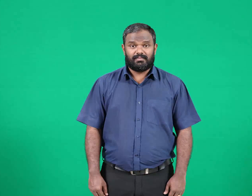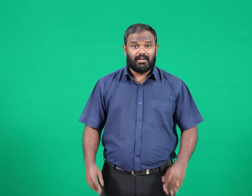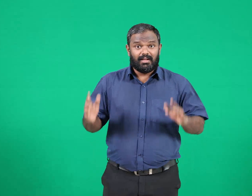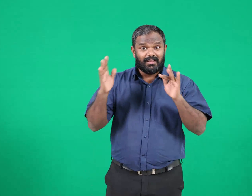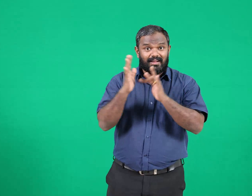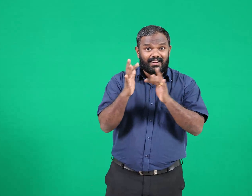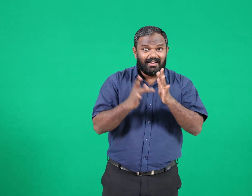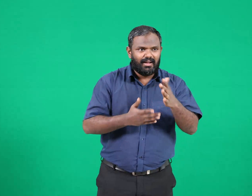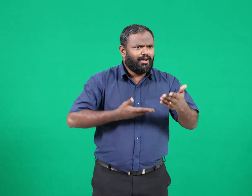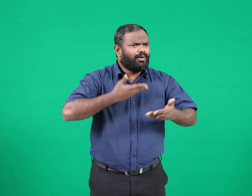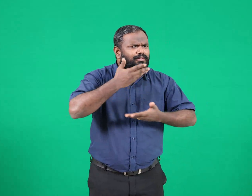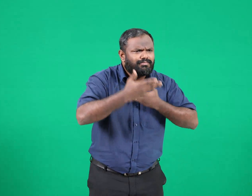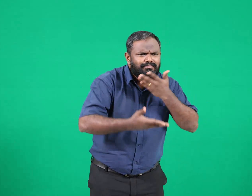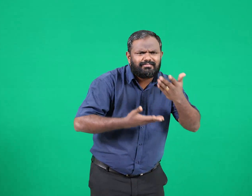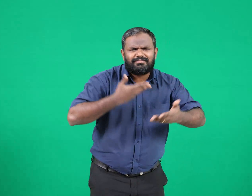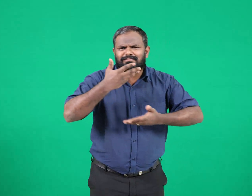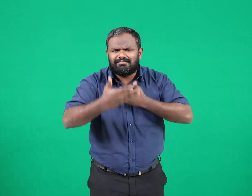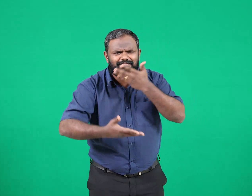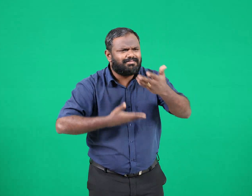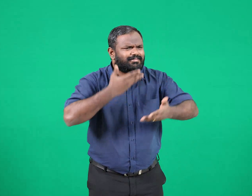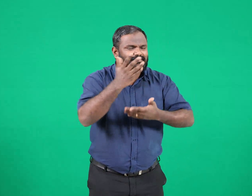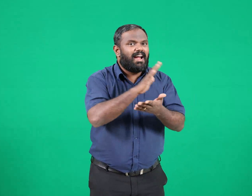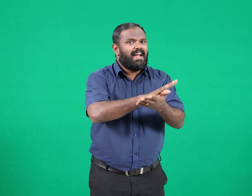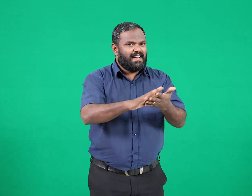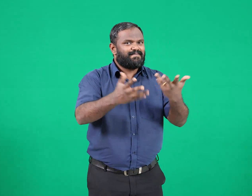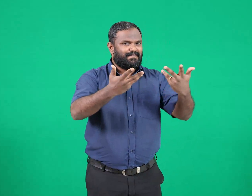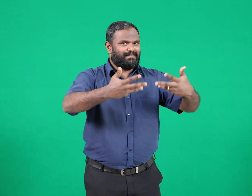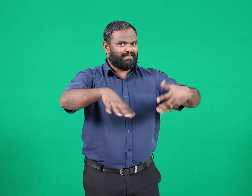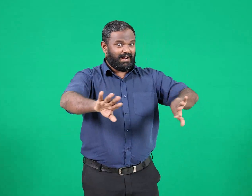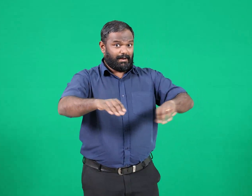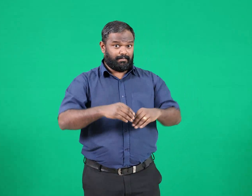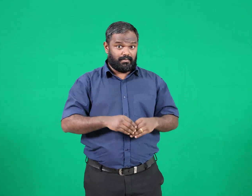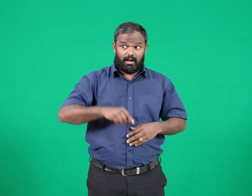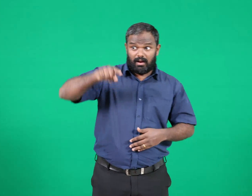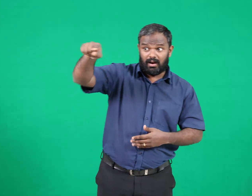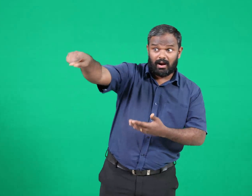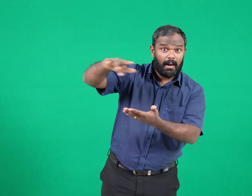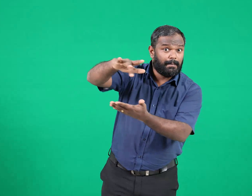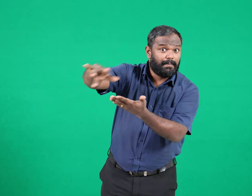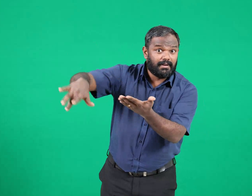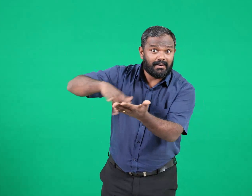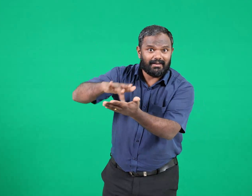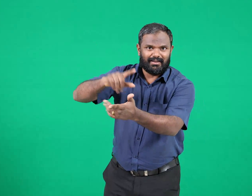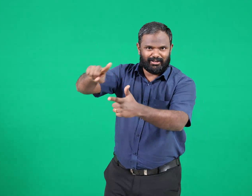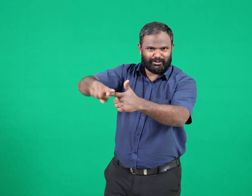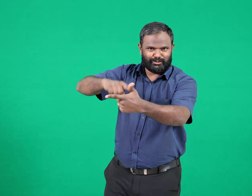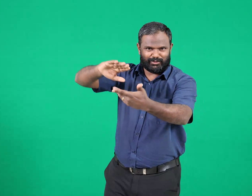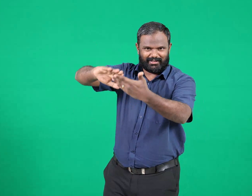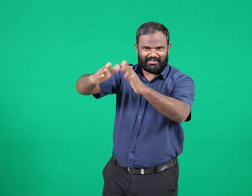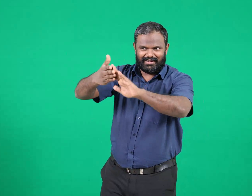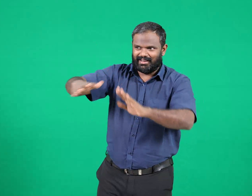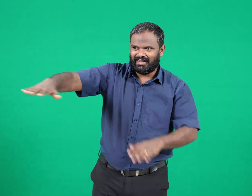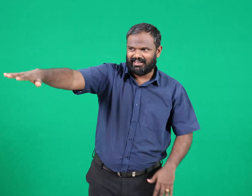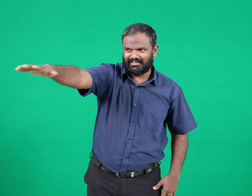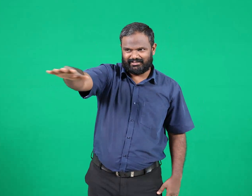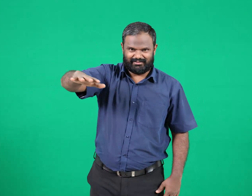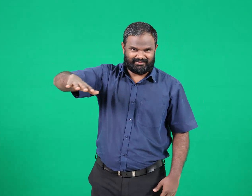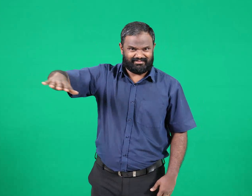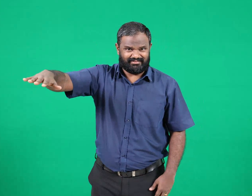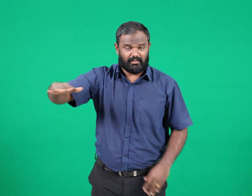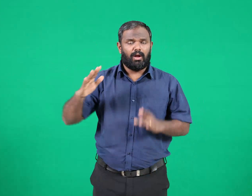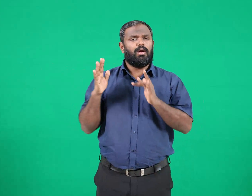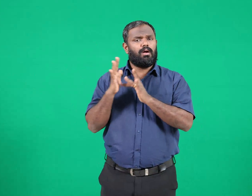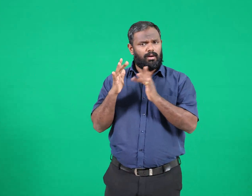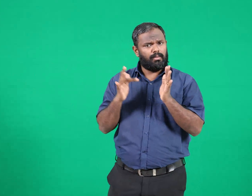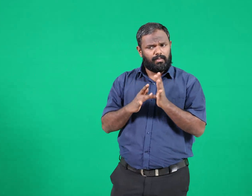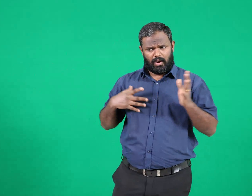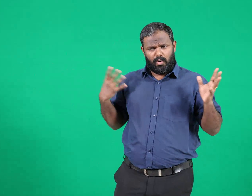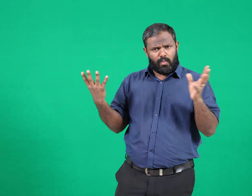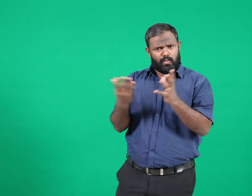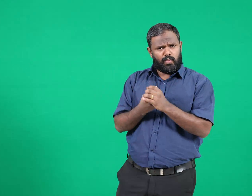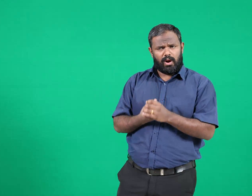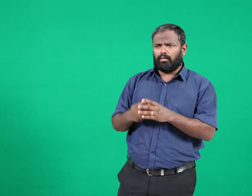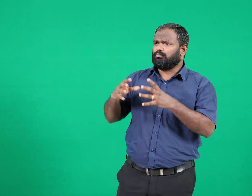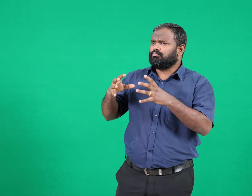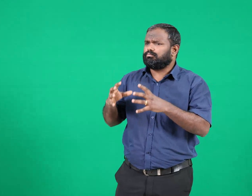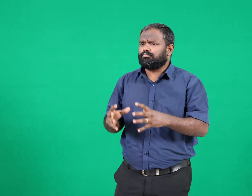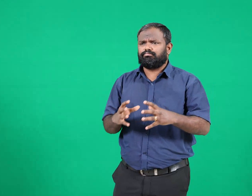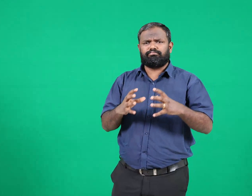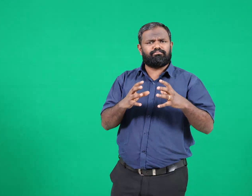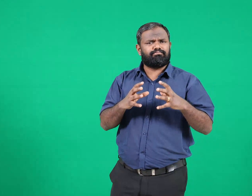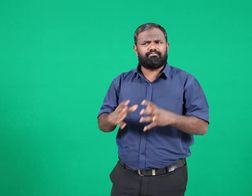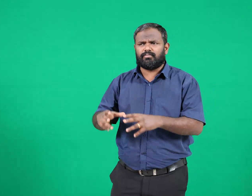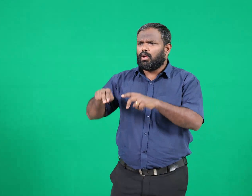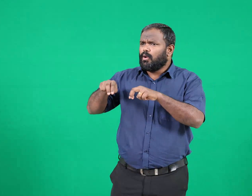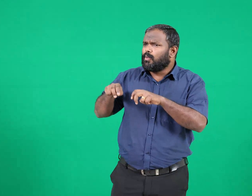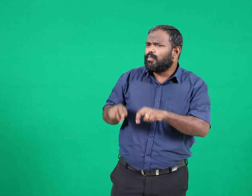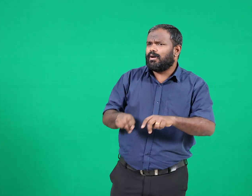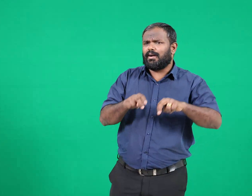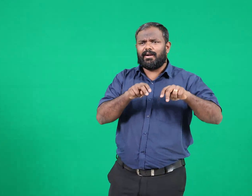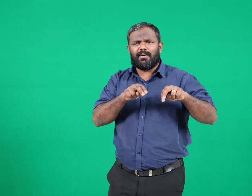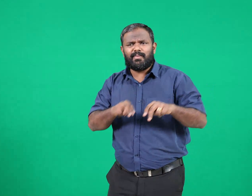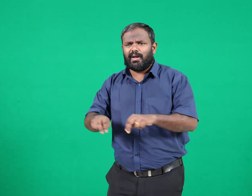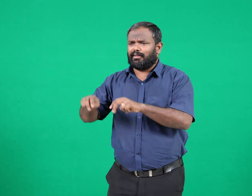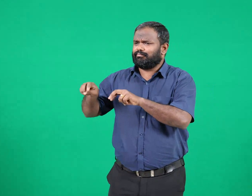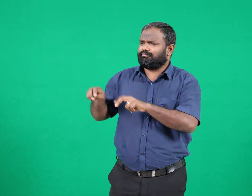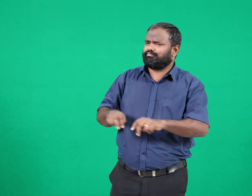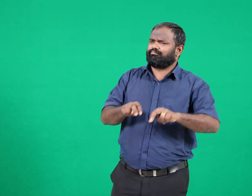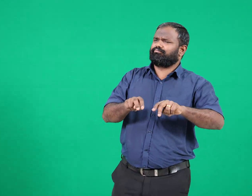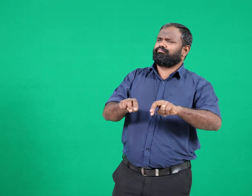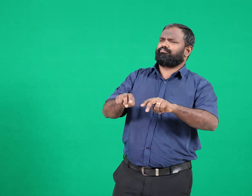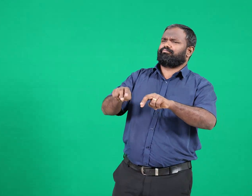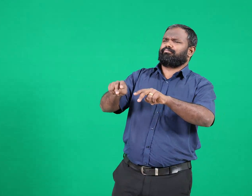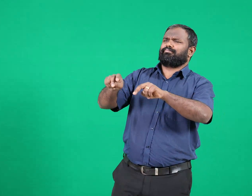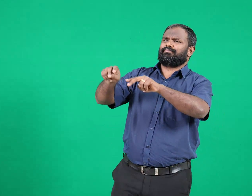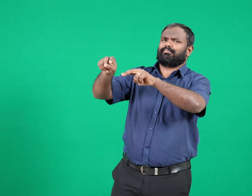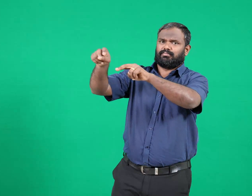After Jesus had said this, He went on ahead, going up to Jerusalem.